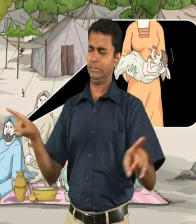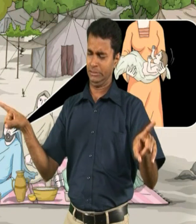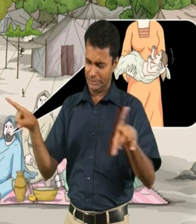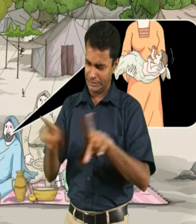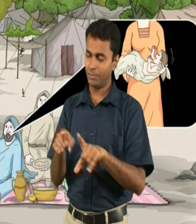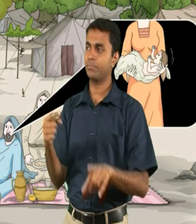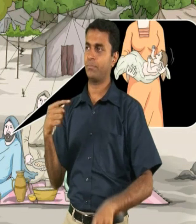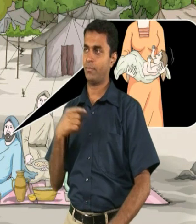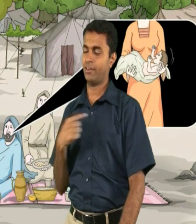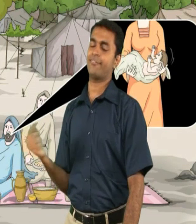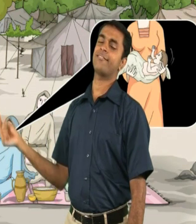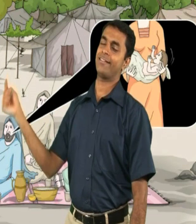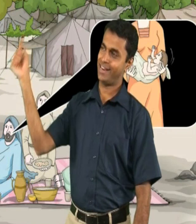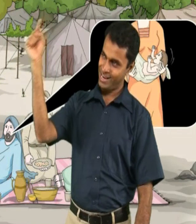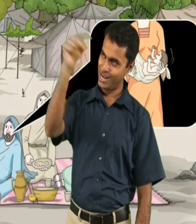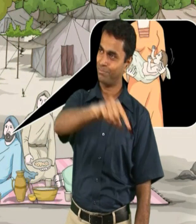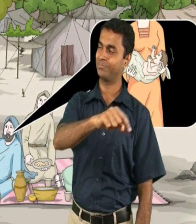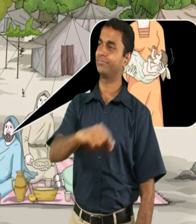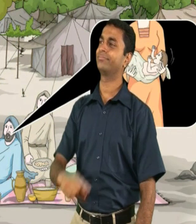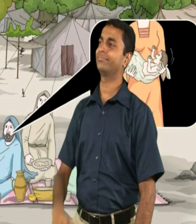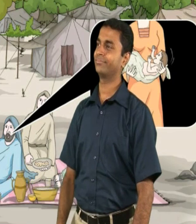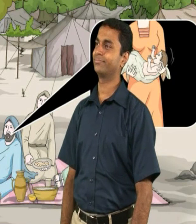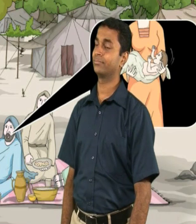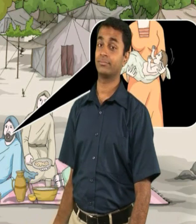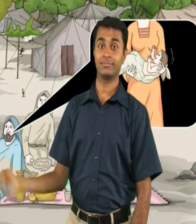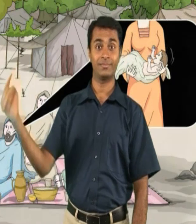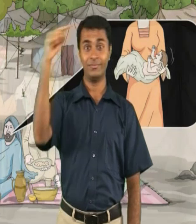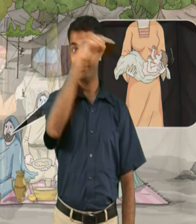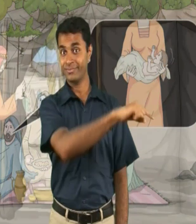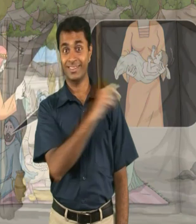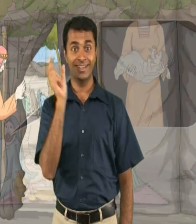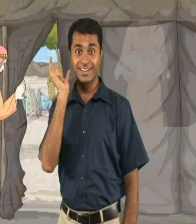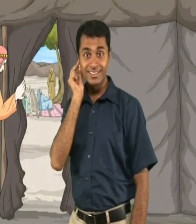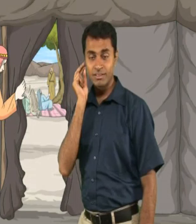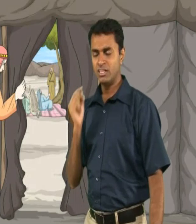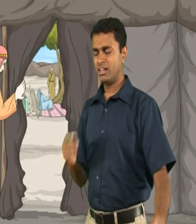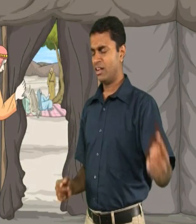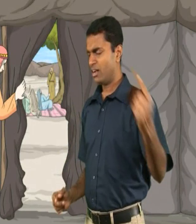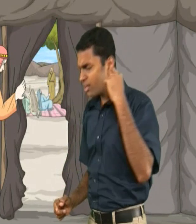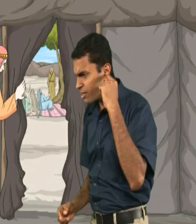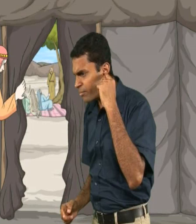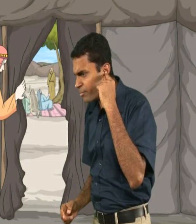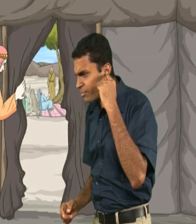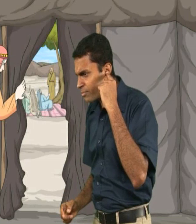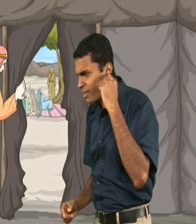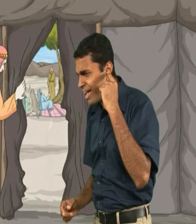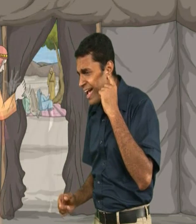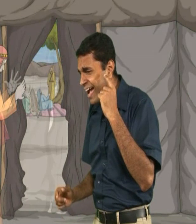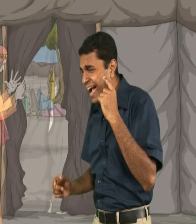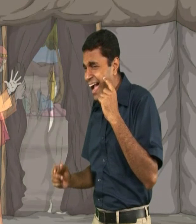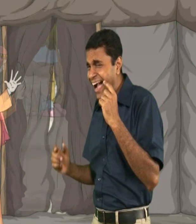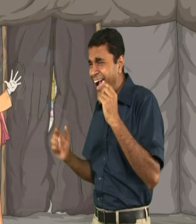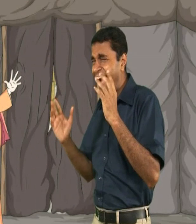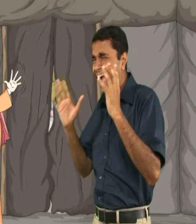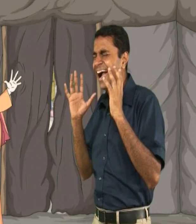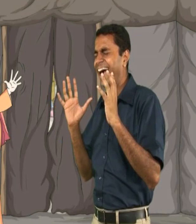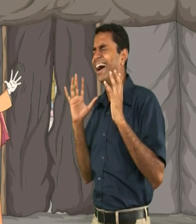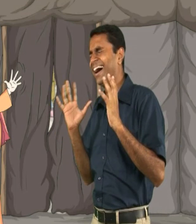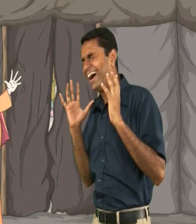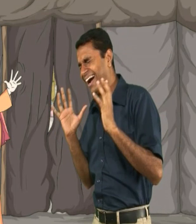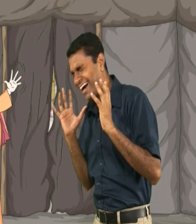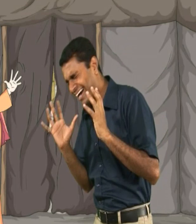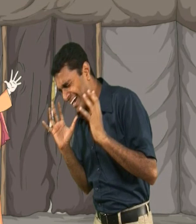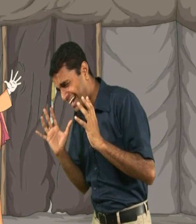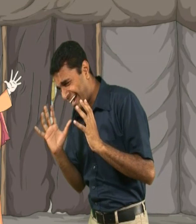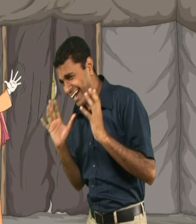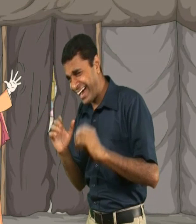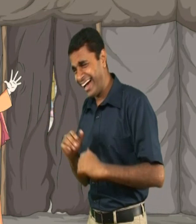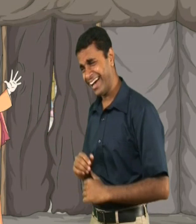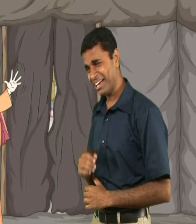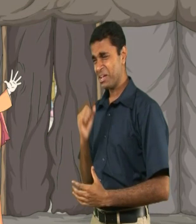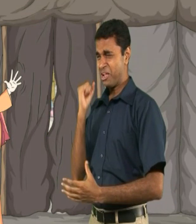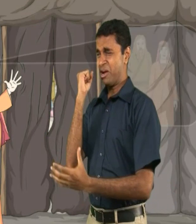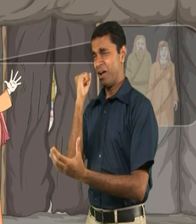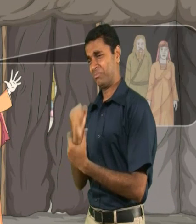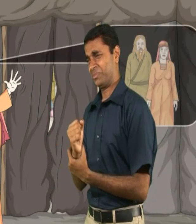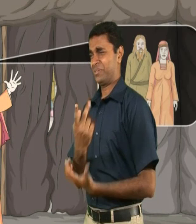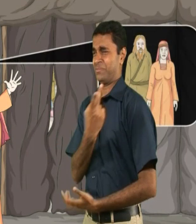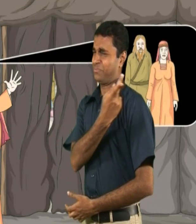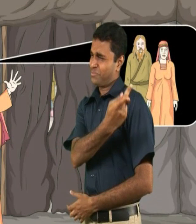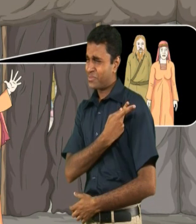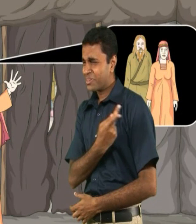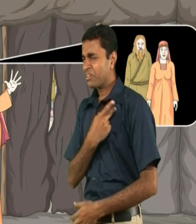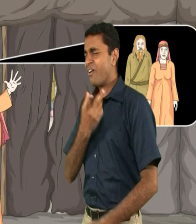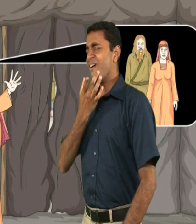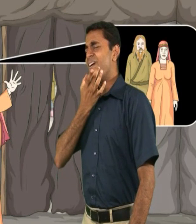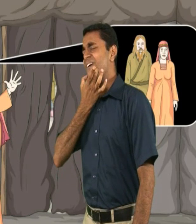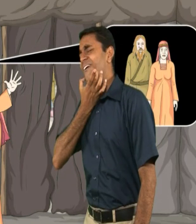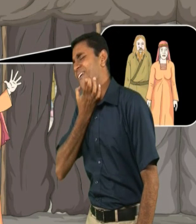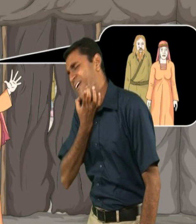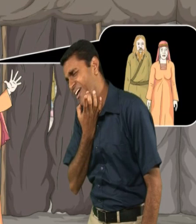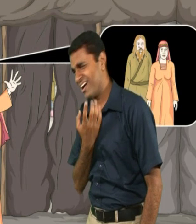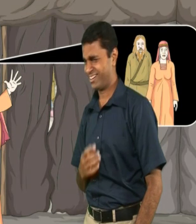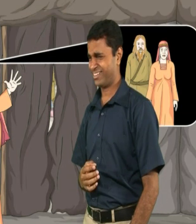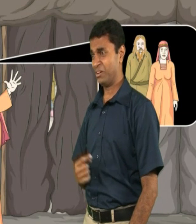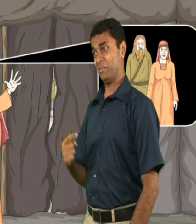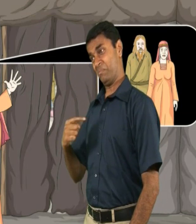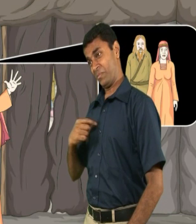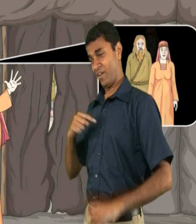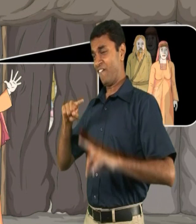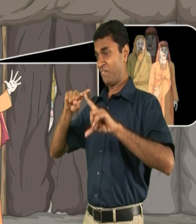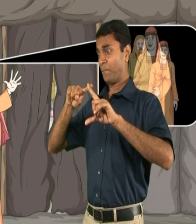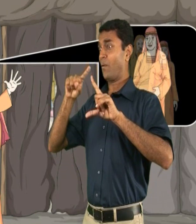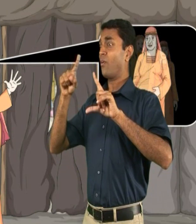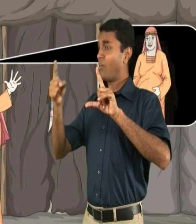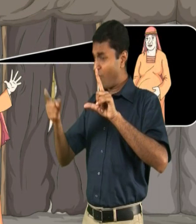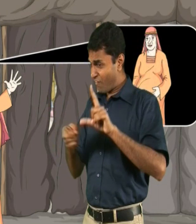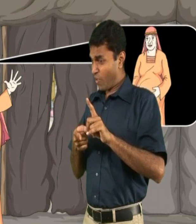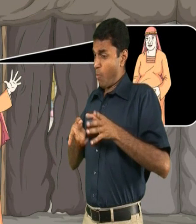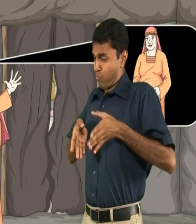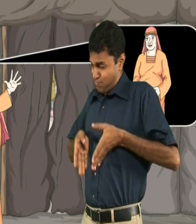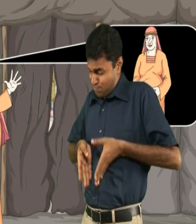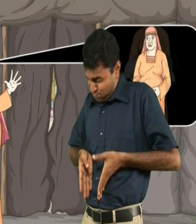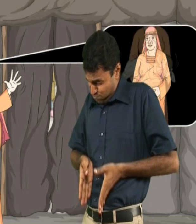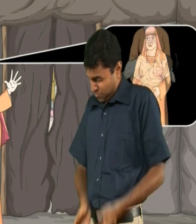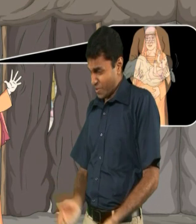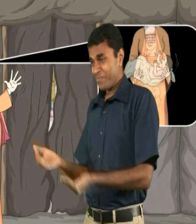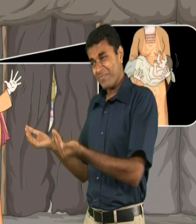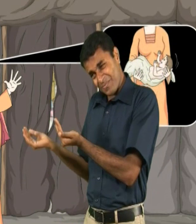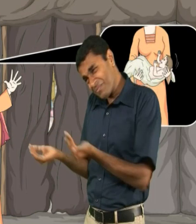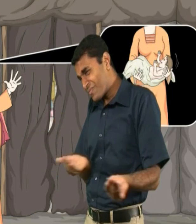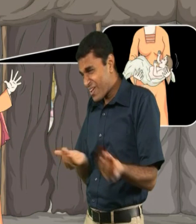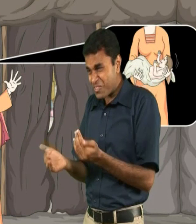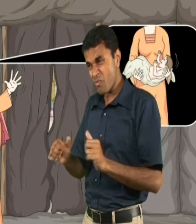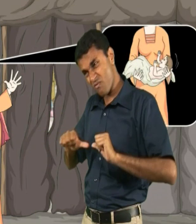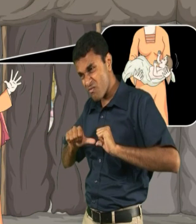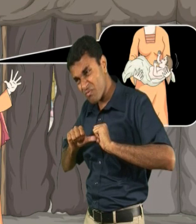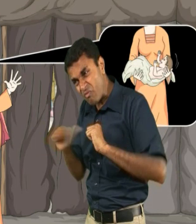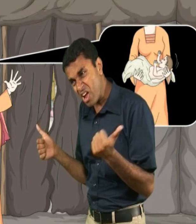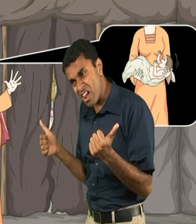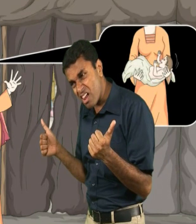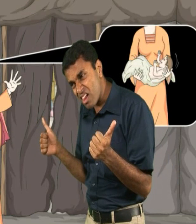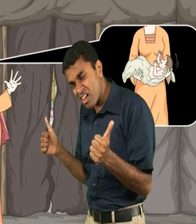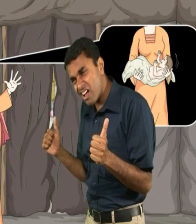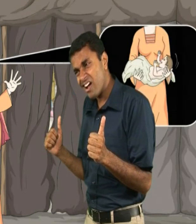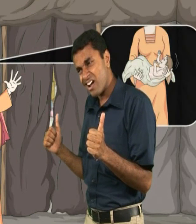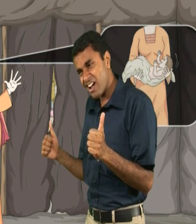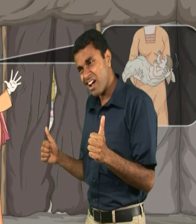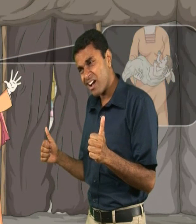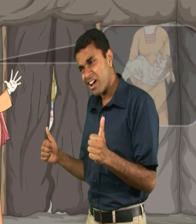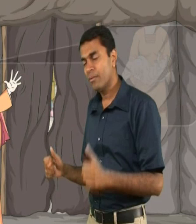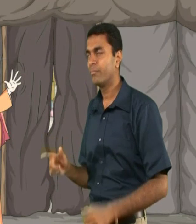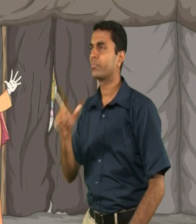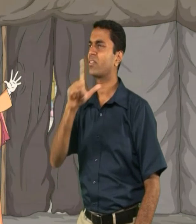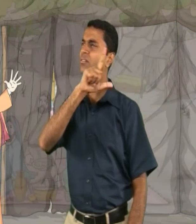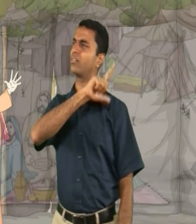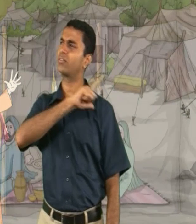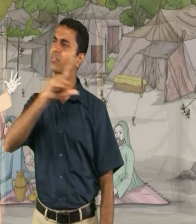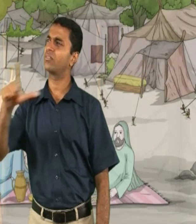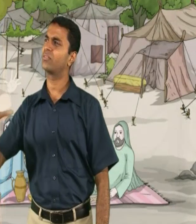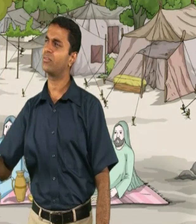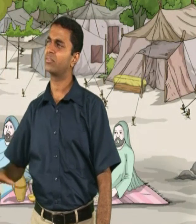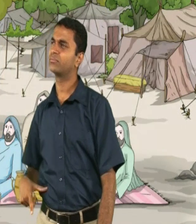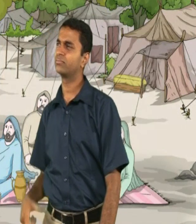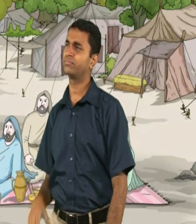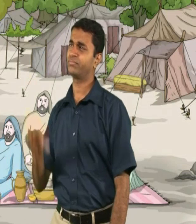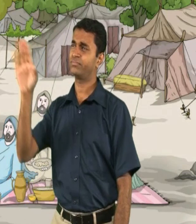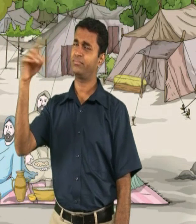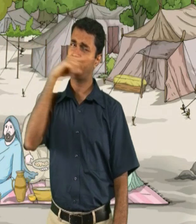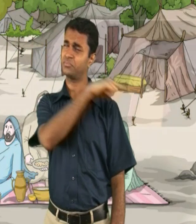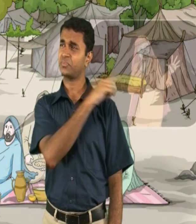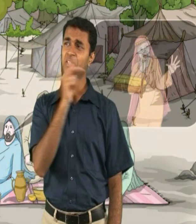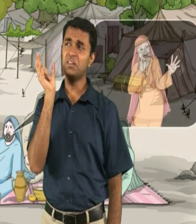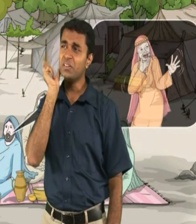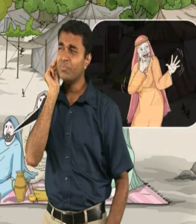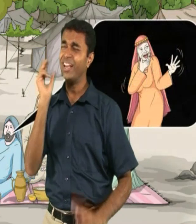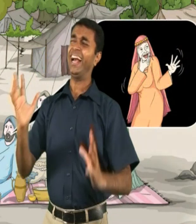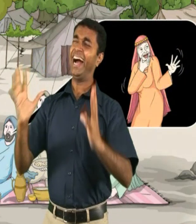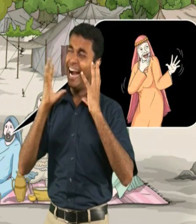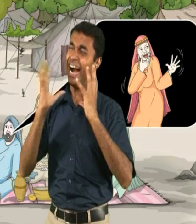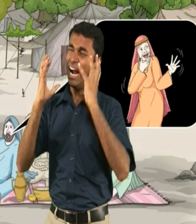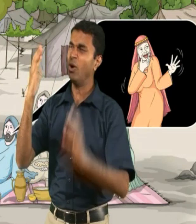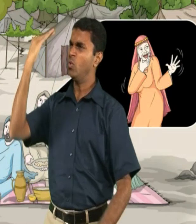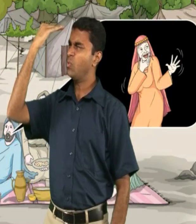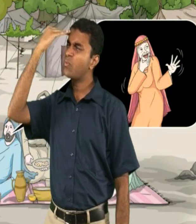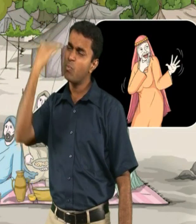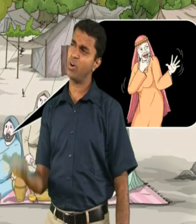Sarah had passed the age of childbearing. So she laughed to herself, saying, “After I am worn out and my master is old, will I now have this pleasure?”